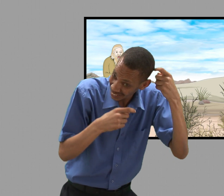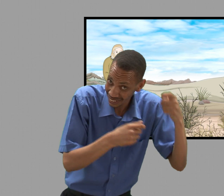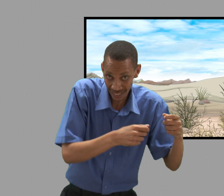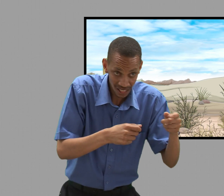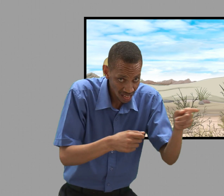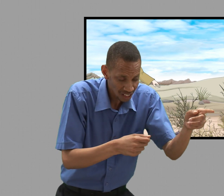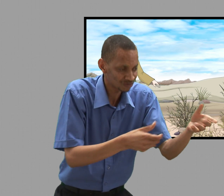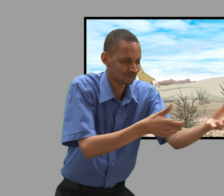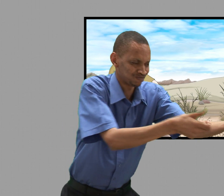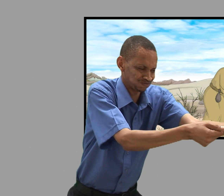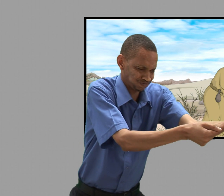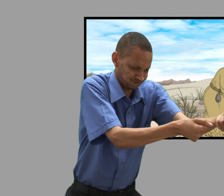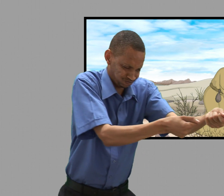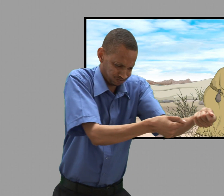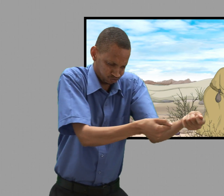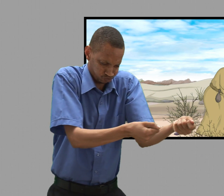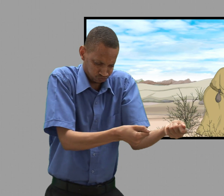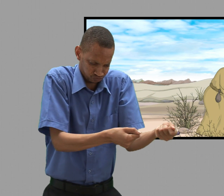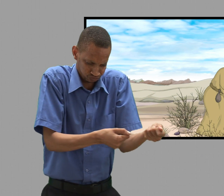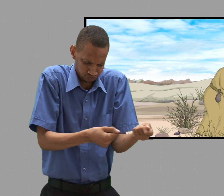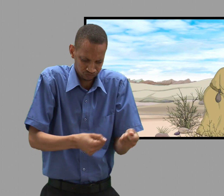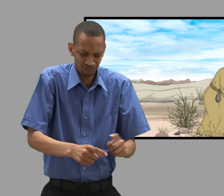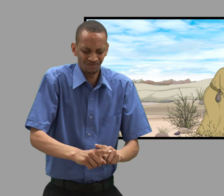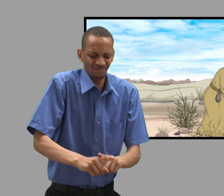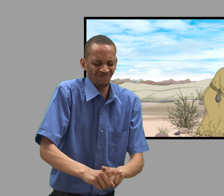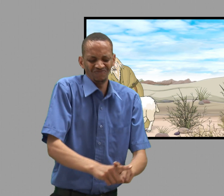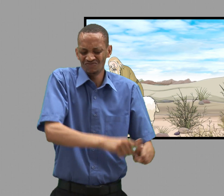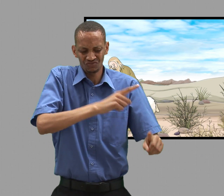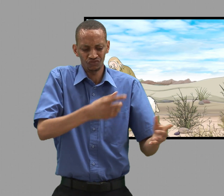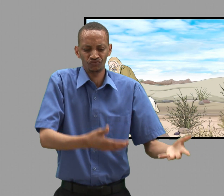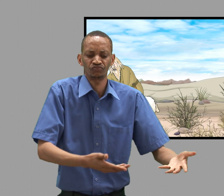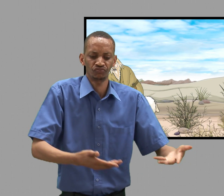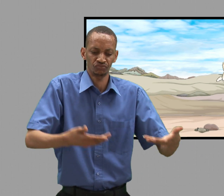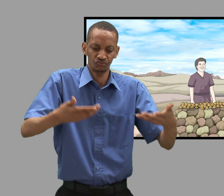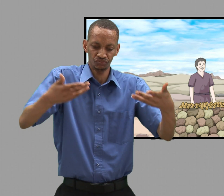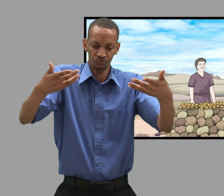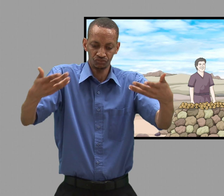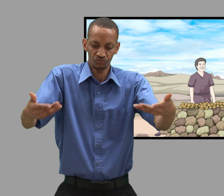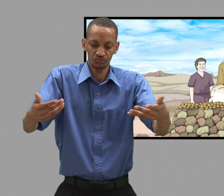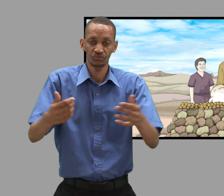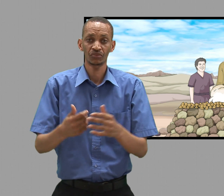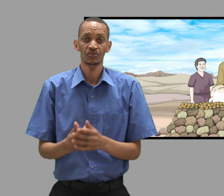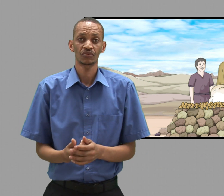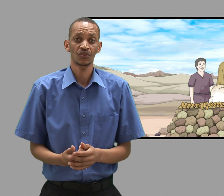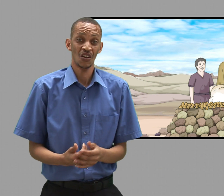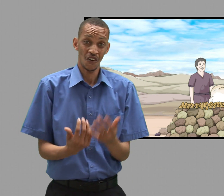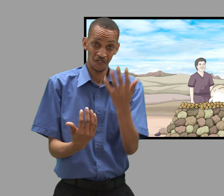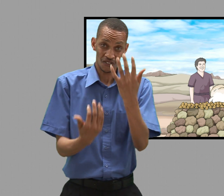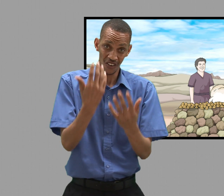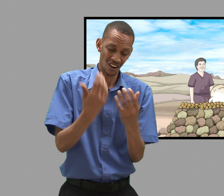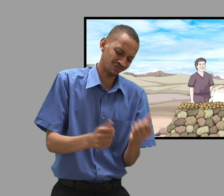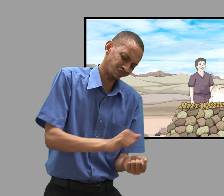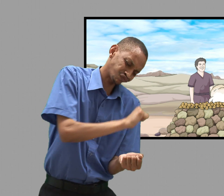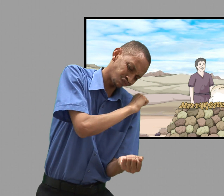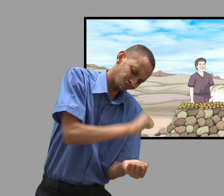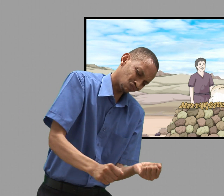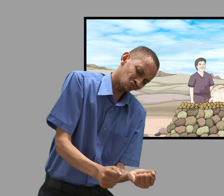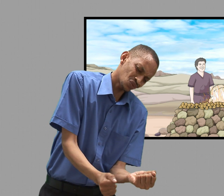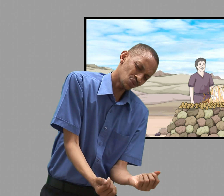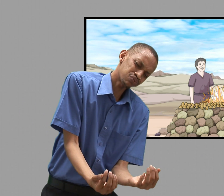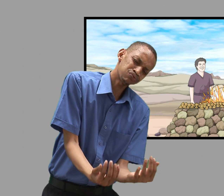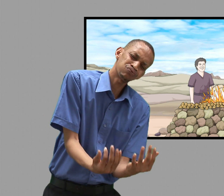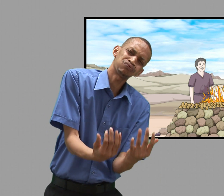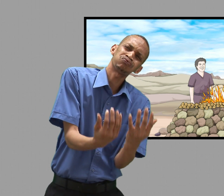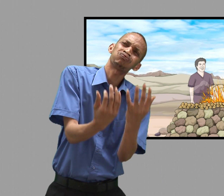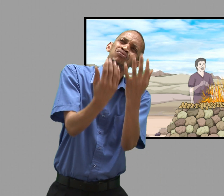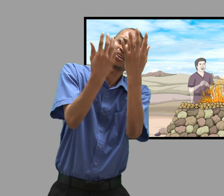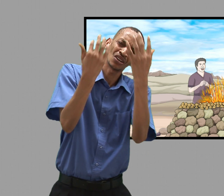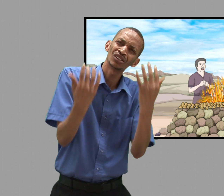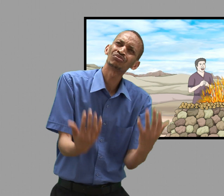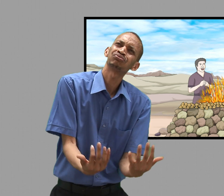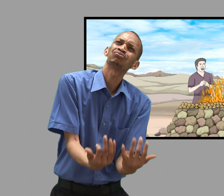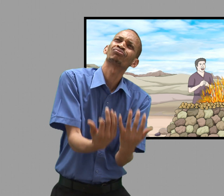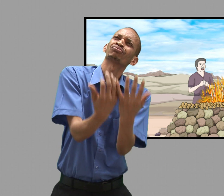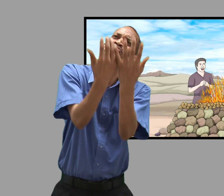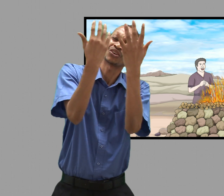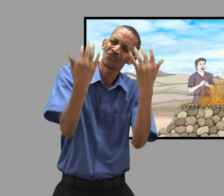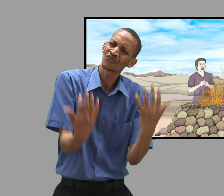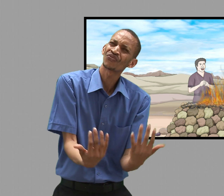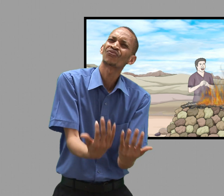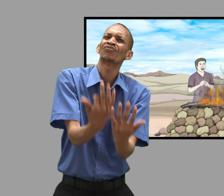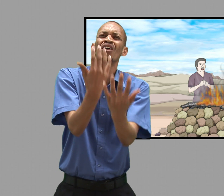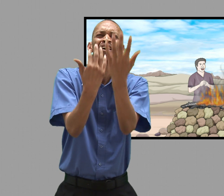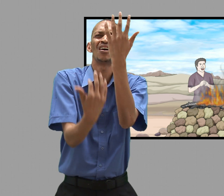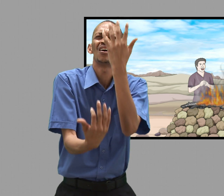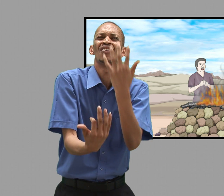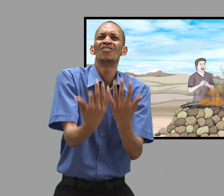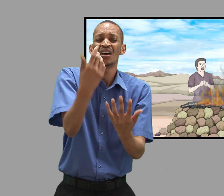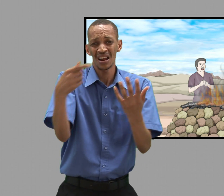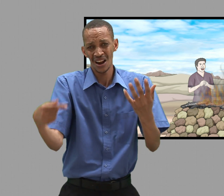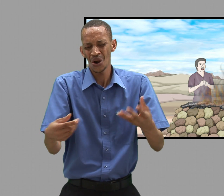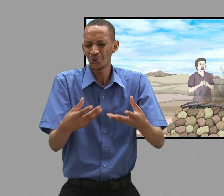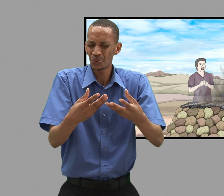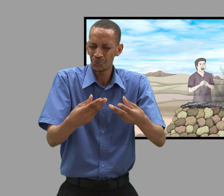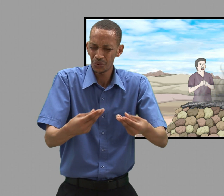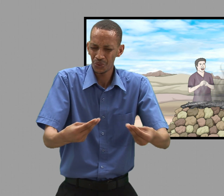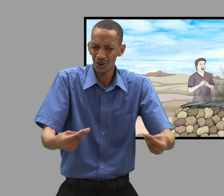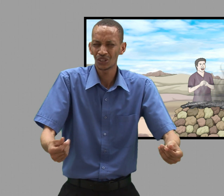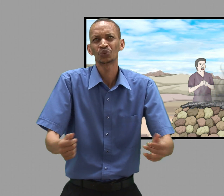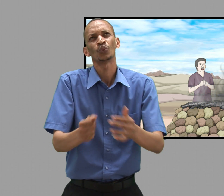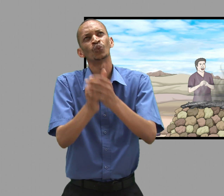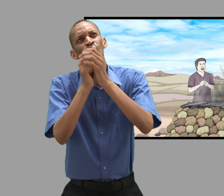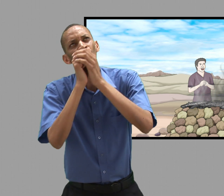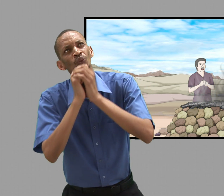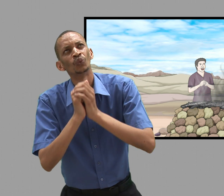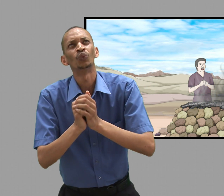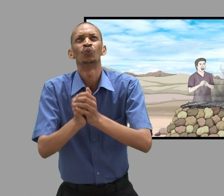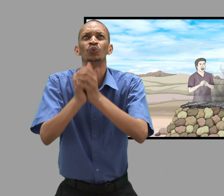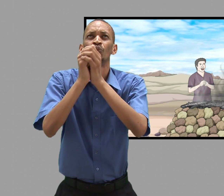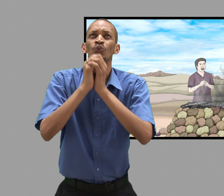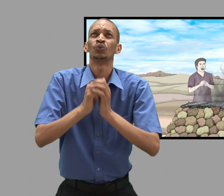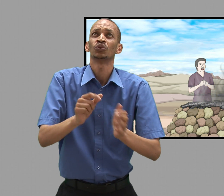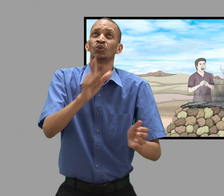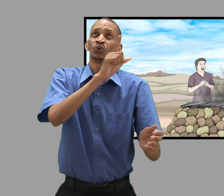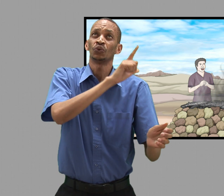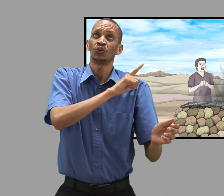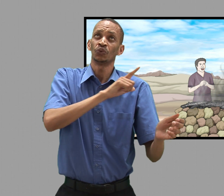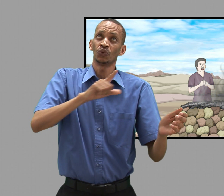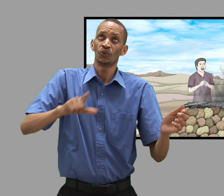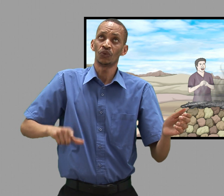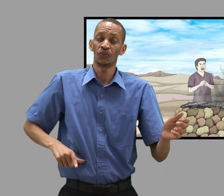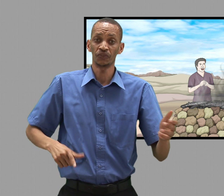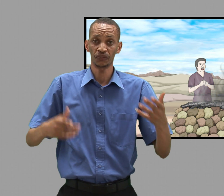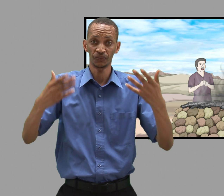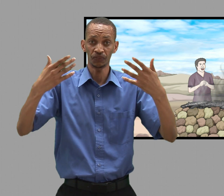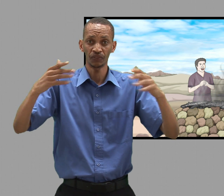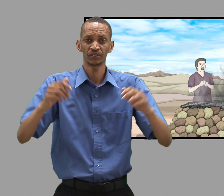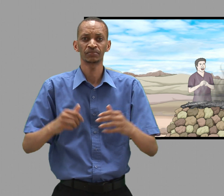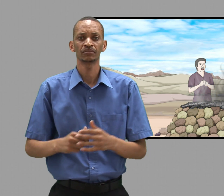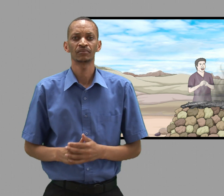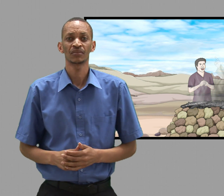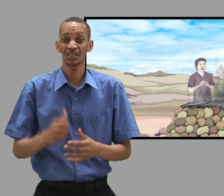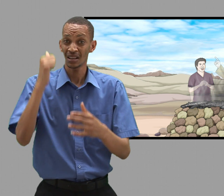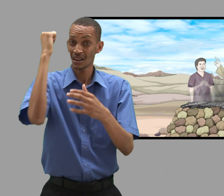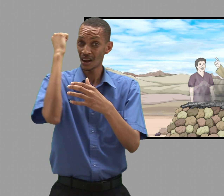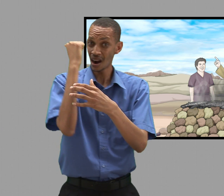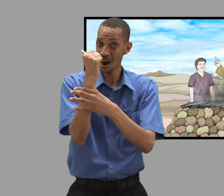So he went and took the ram and offered it as a burnt offering in place of his son.